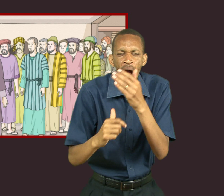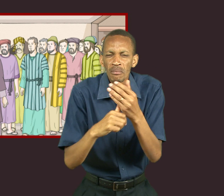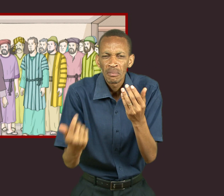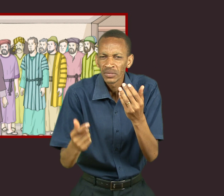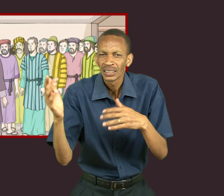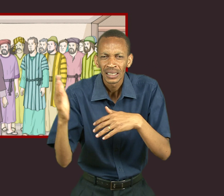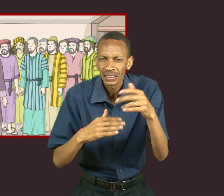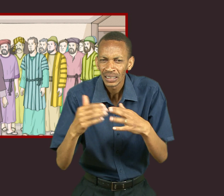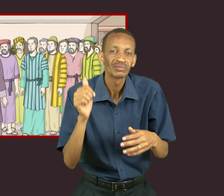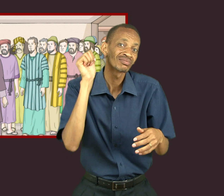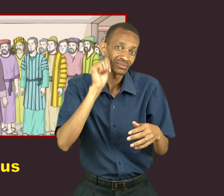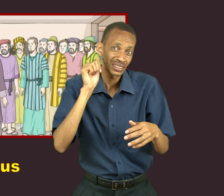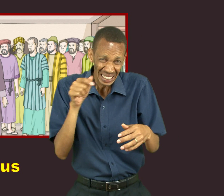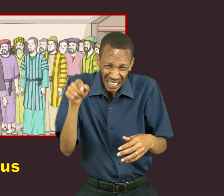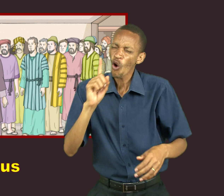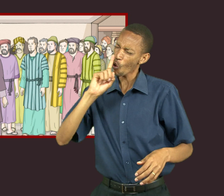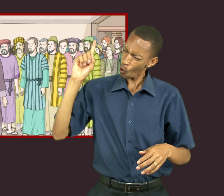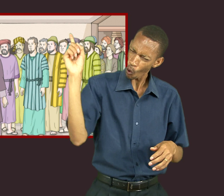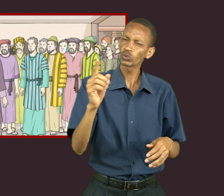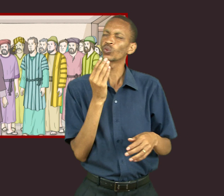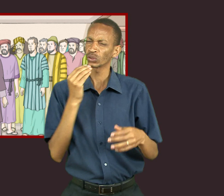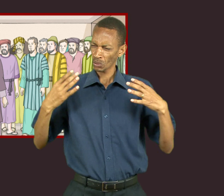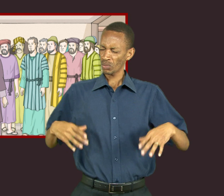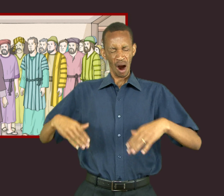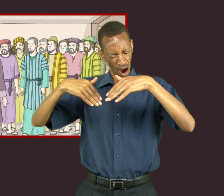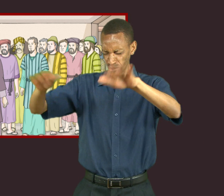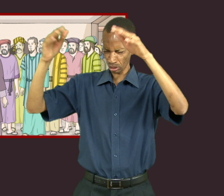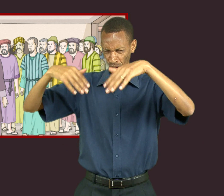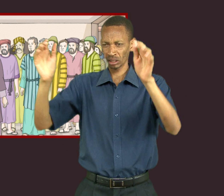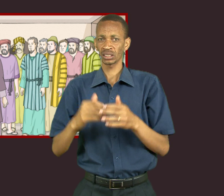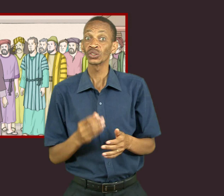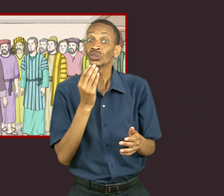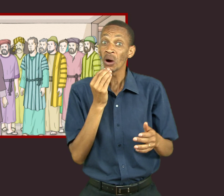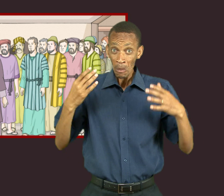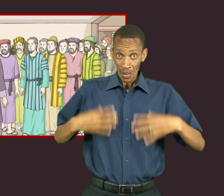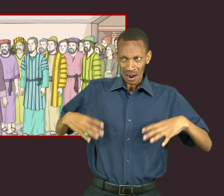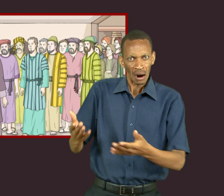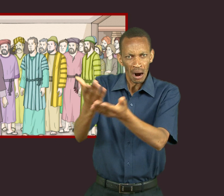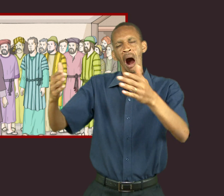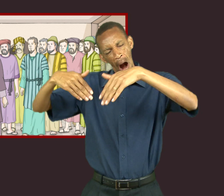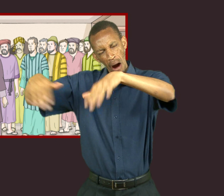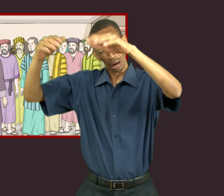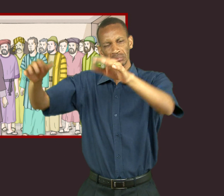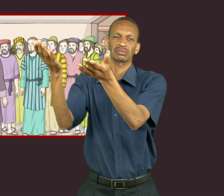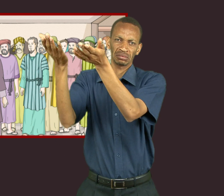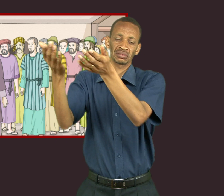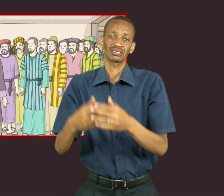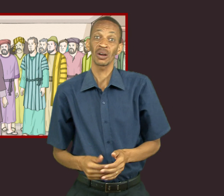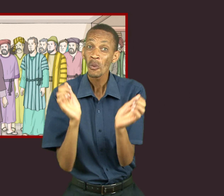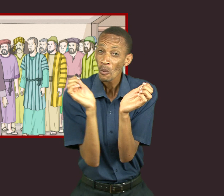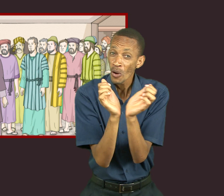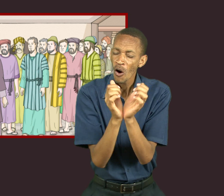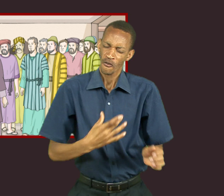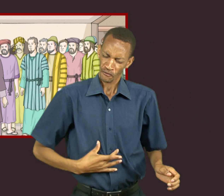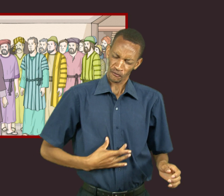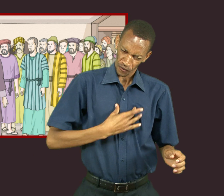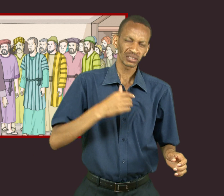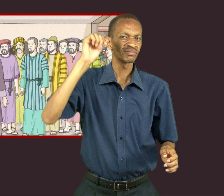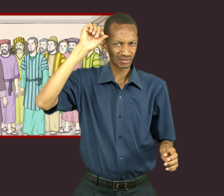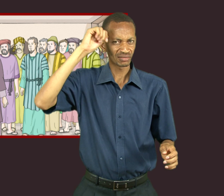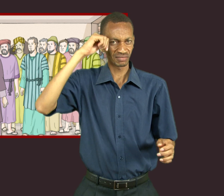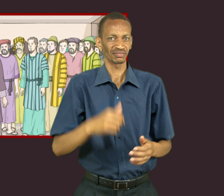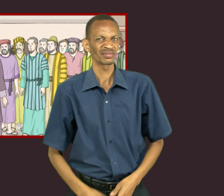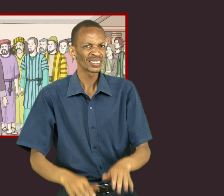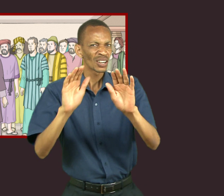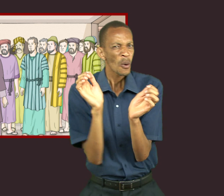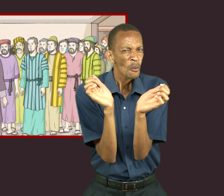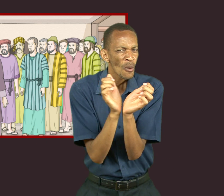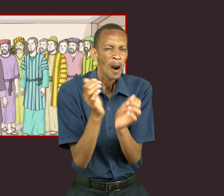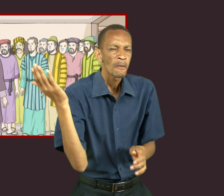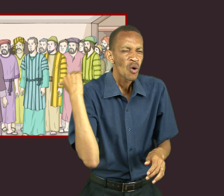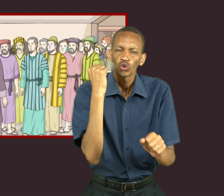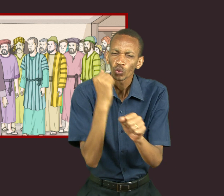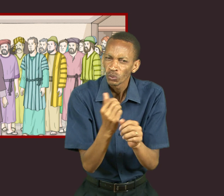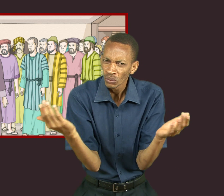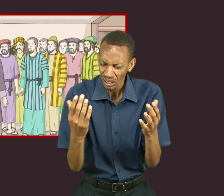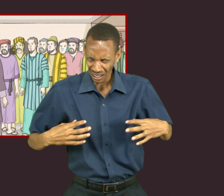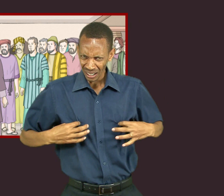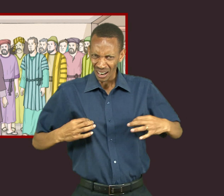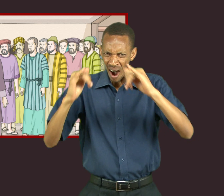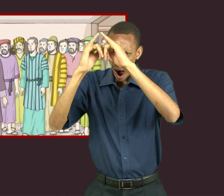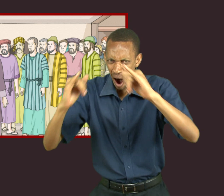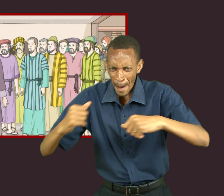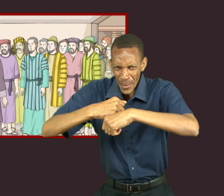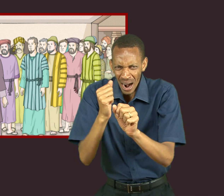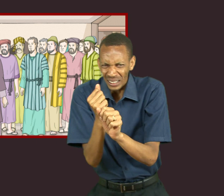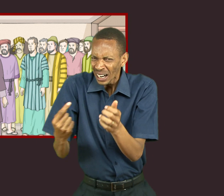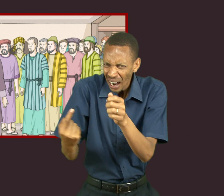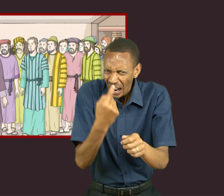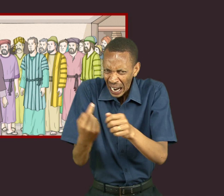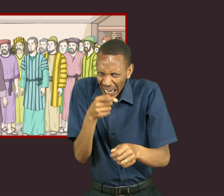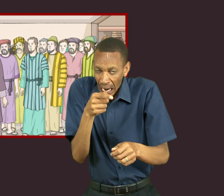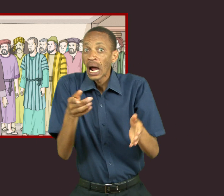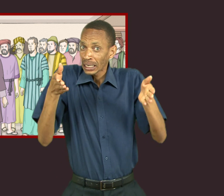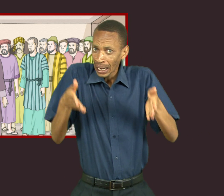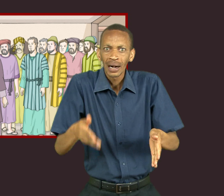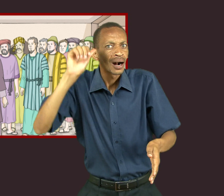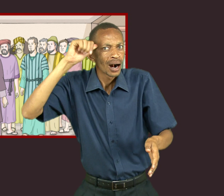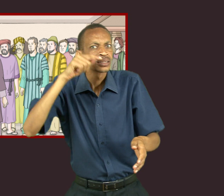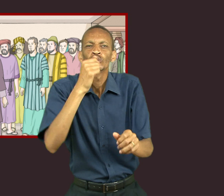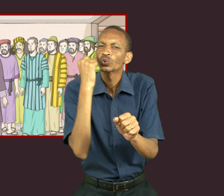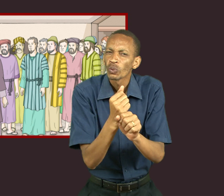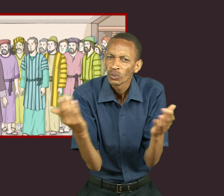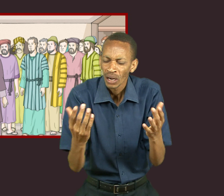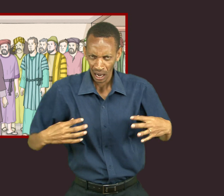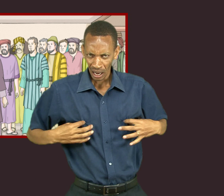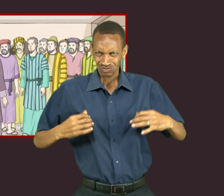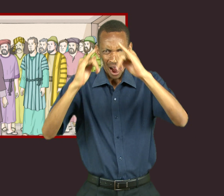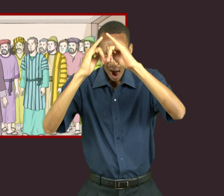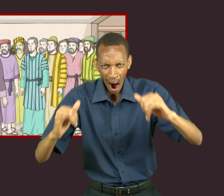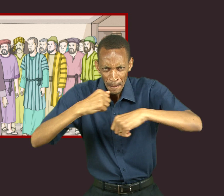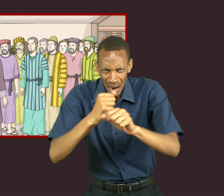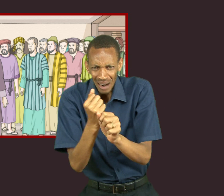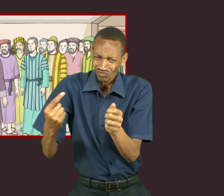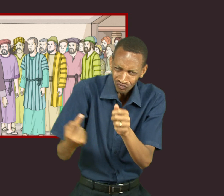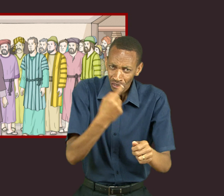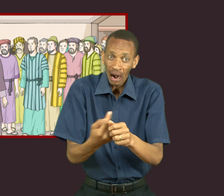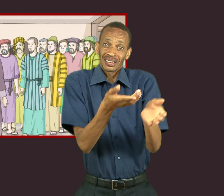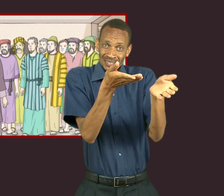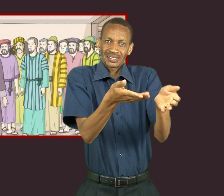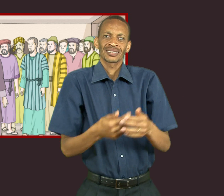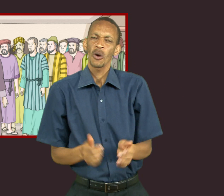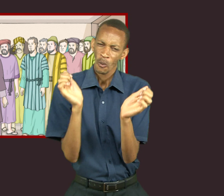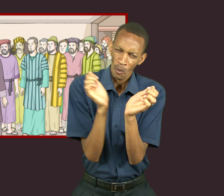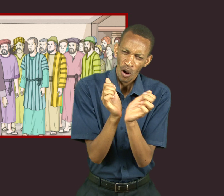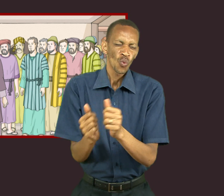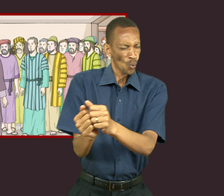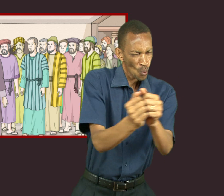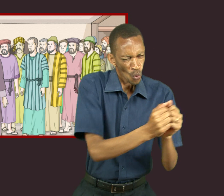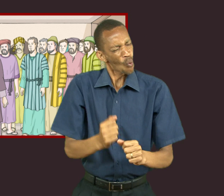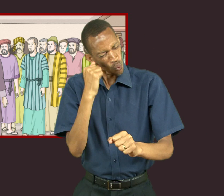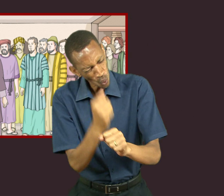Paul went to visit them, and he stayed and worked with them because they were tentmakers by trade, just as he was.